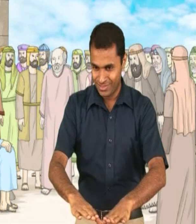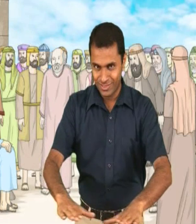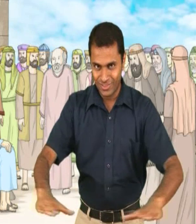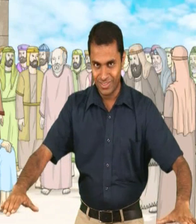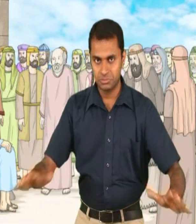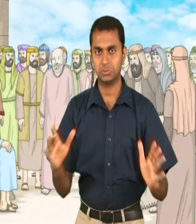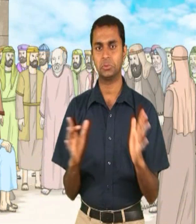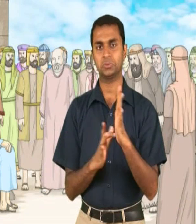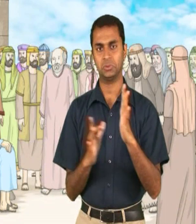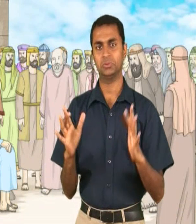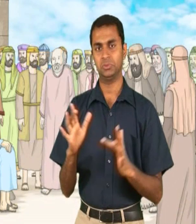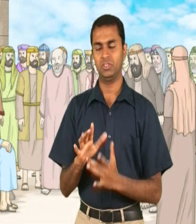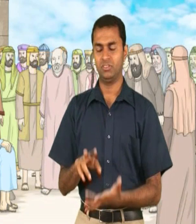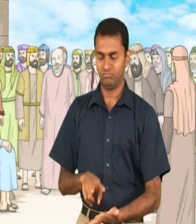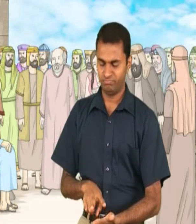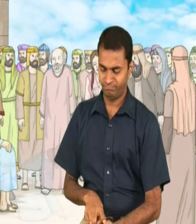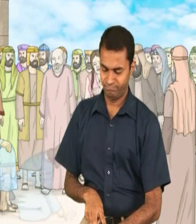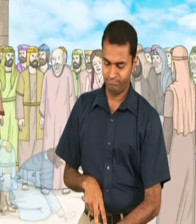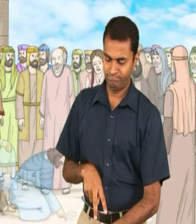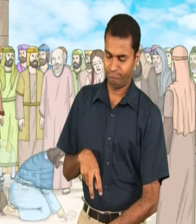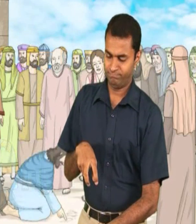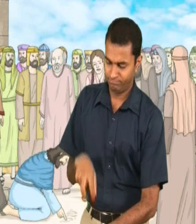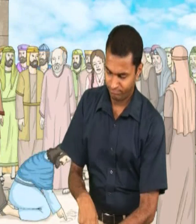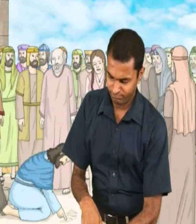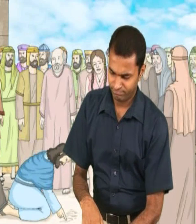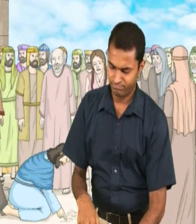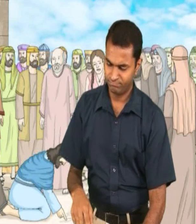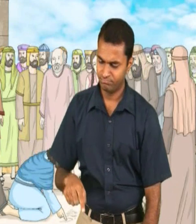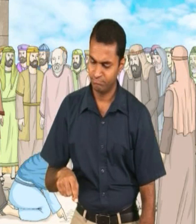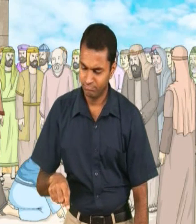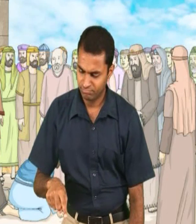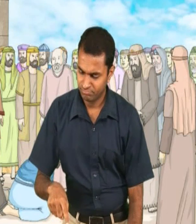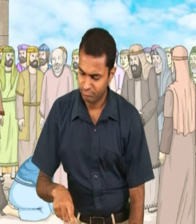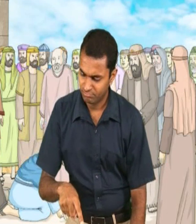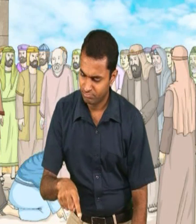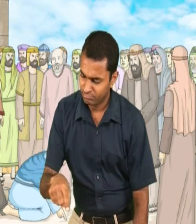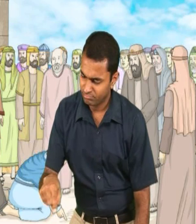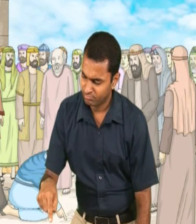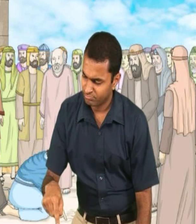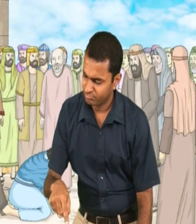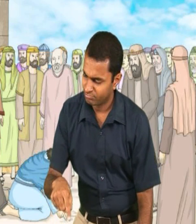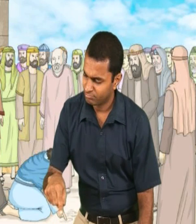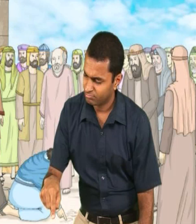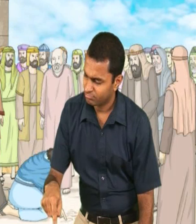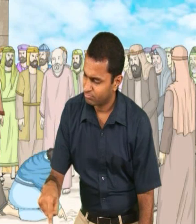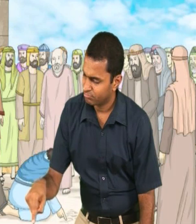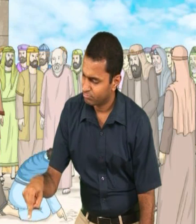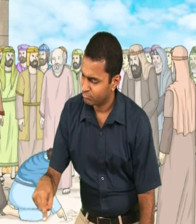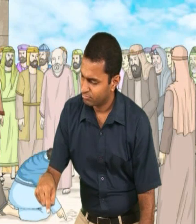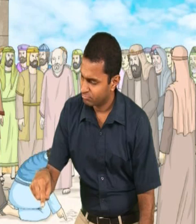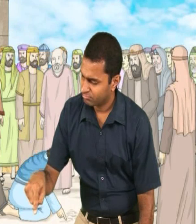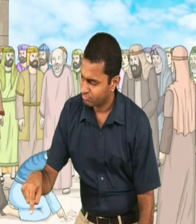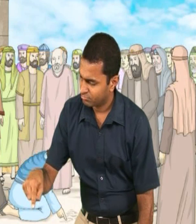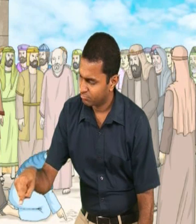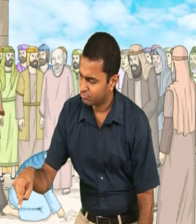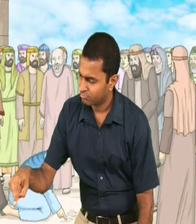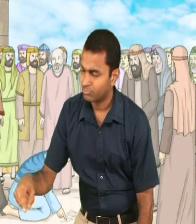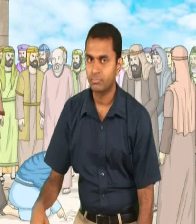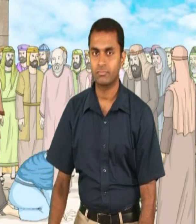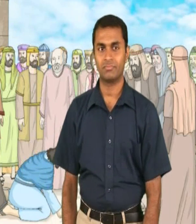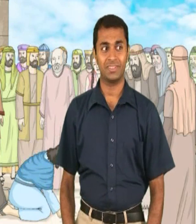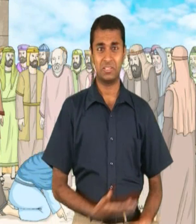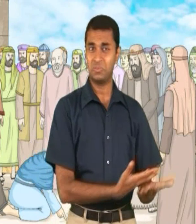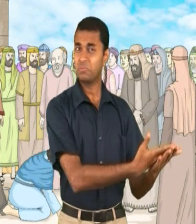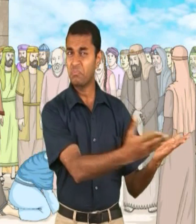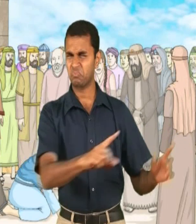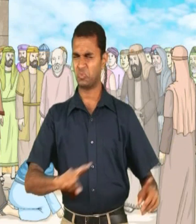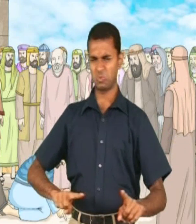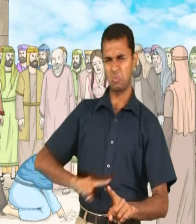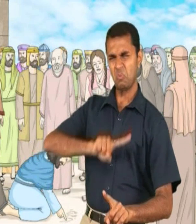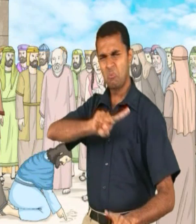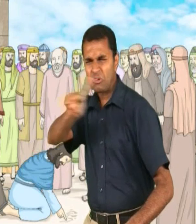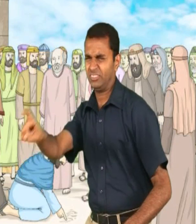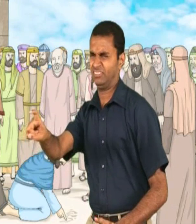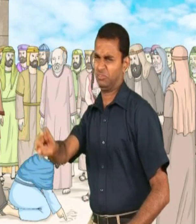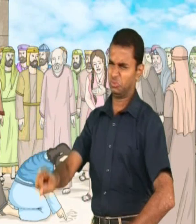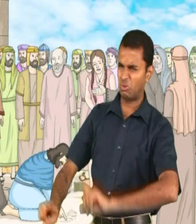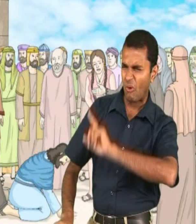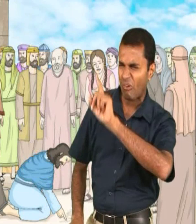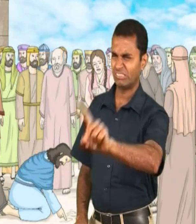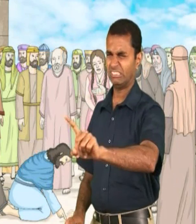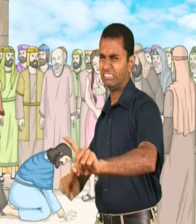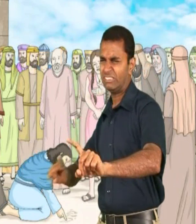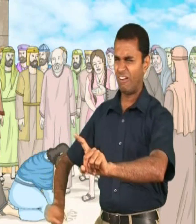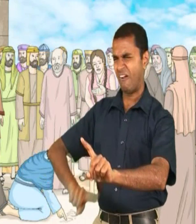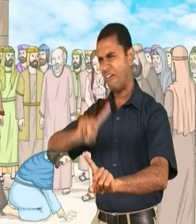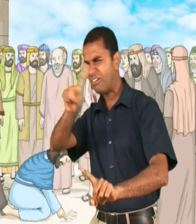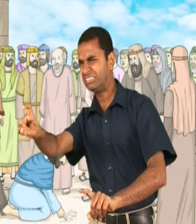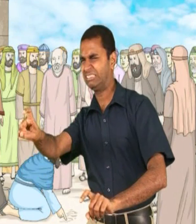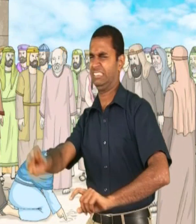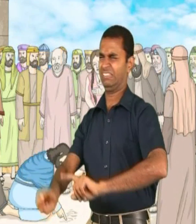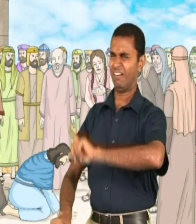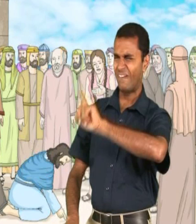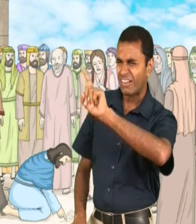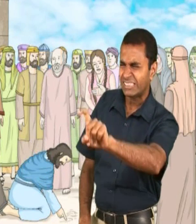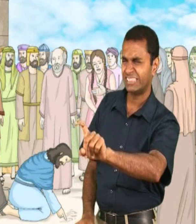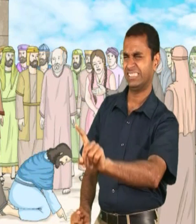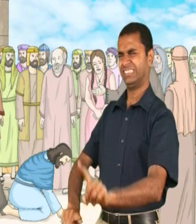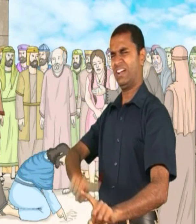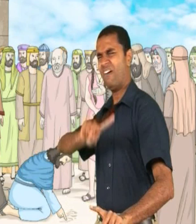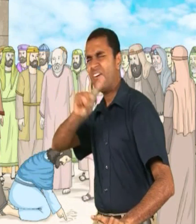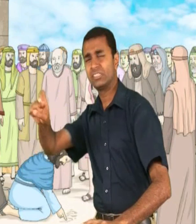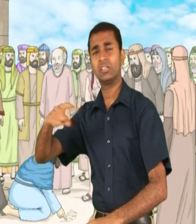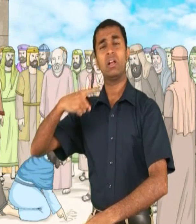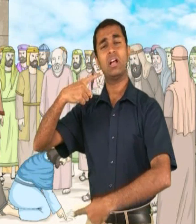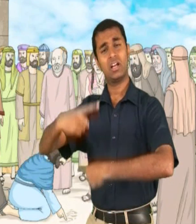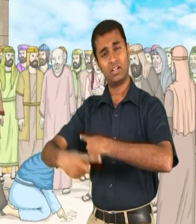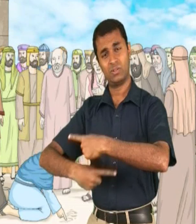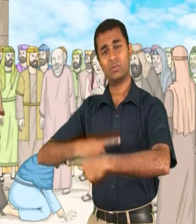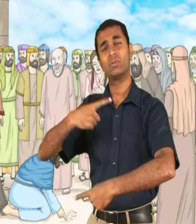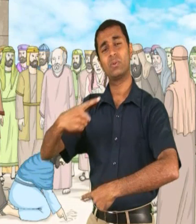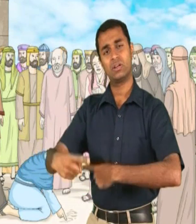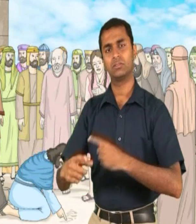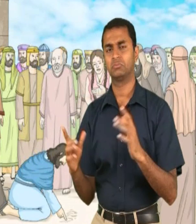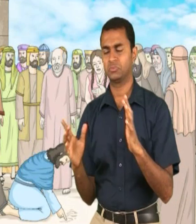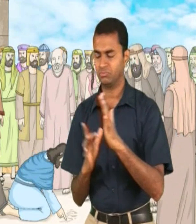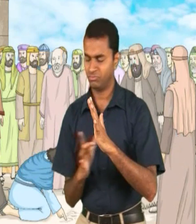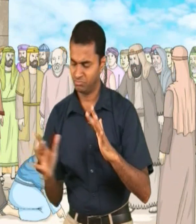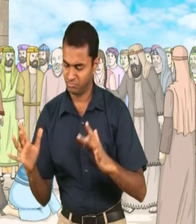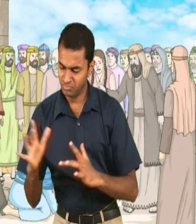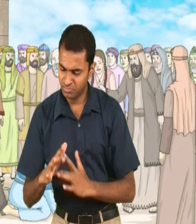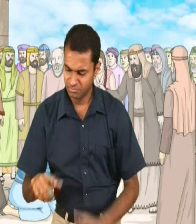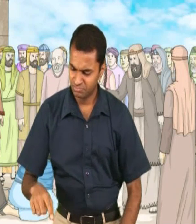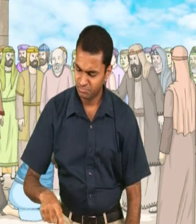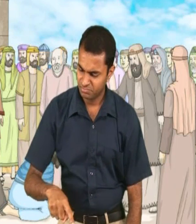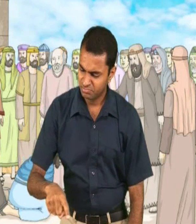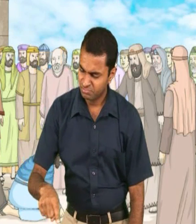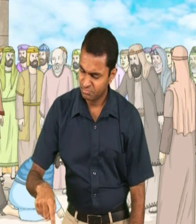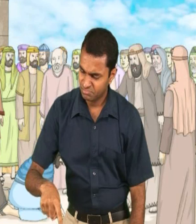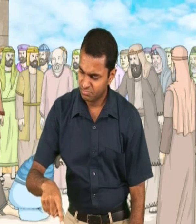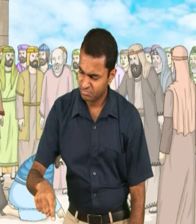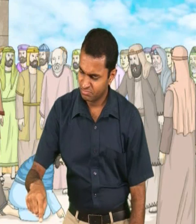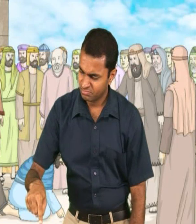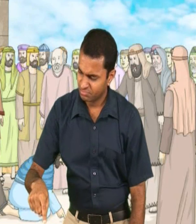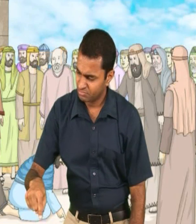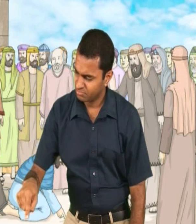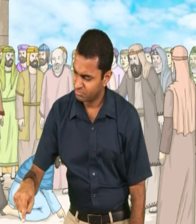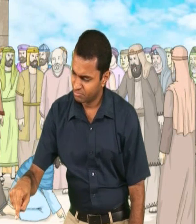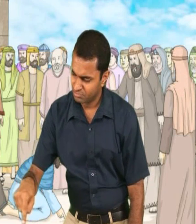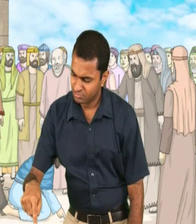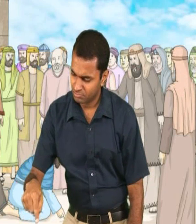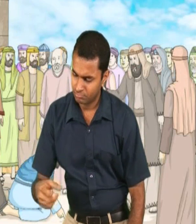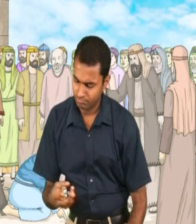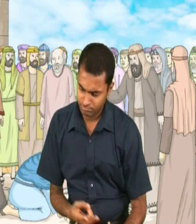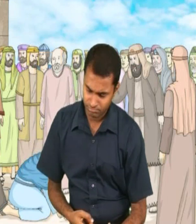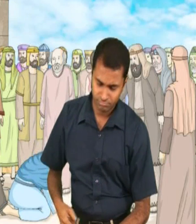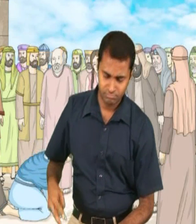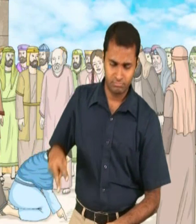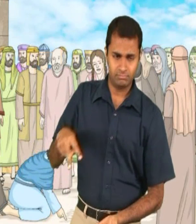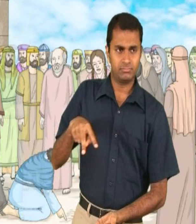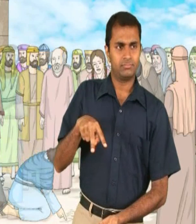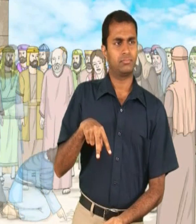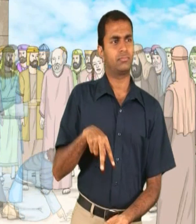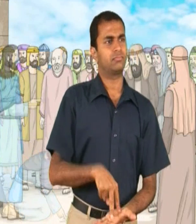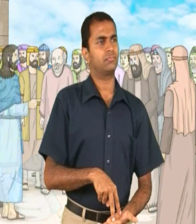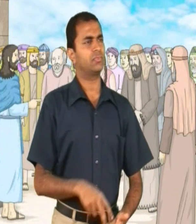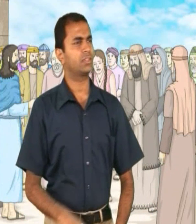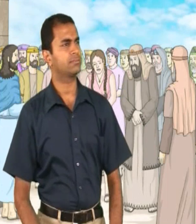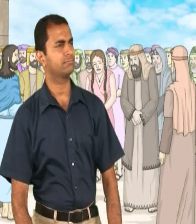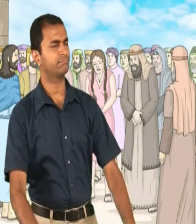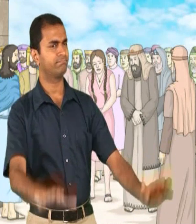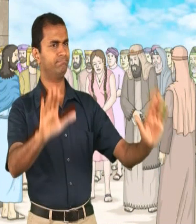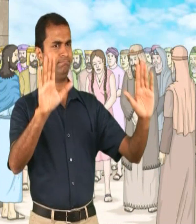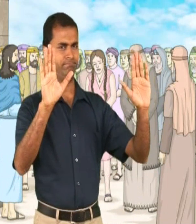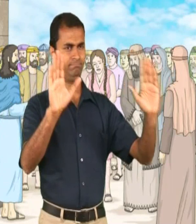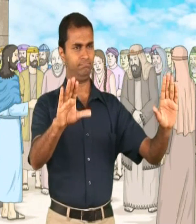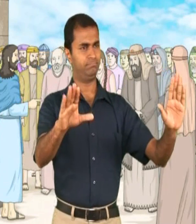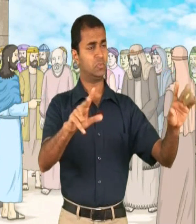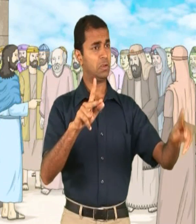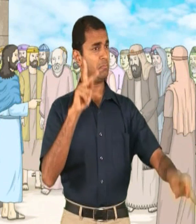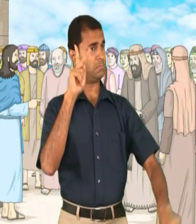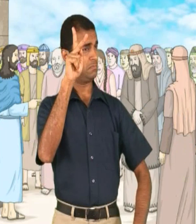But Jesus bent down and began to write on the ground with His finger.